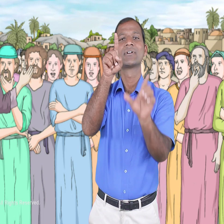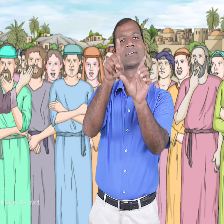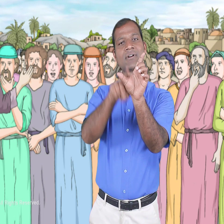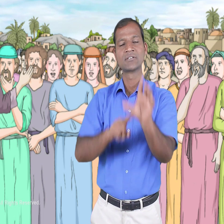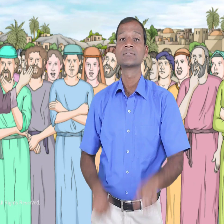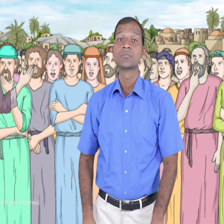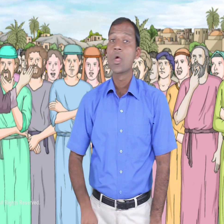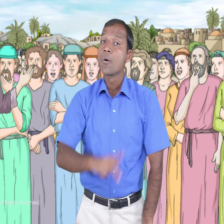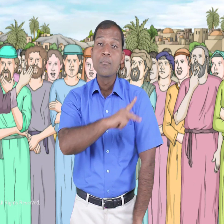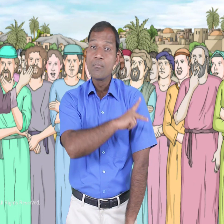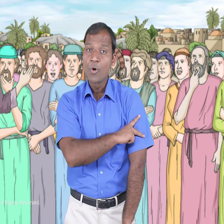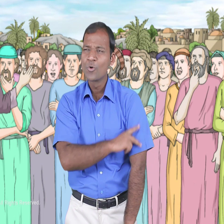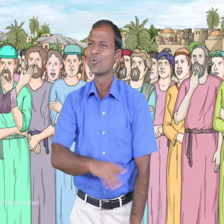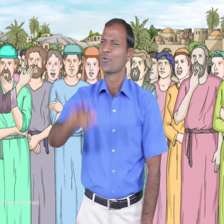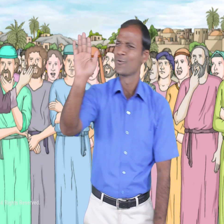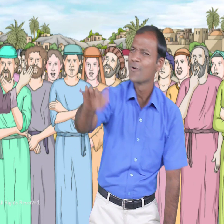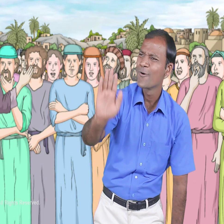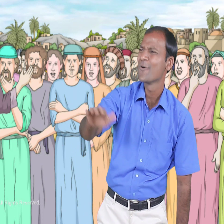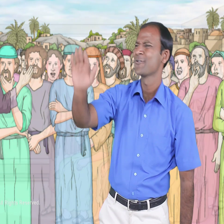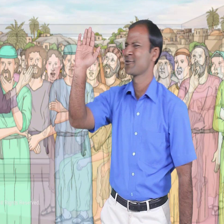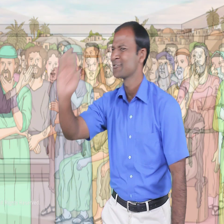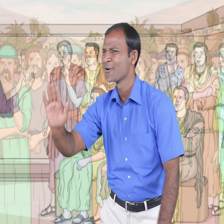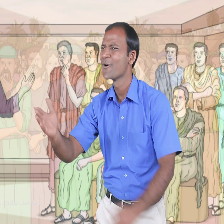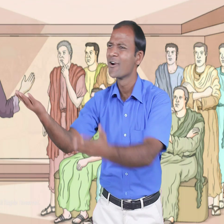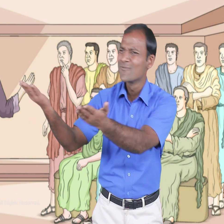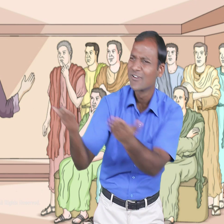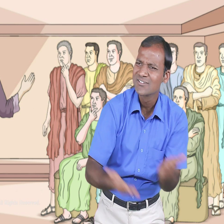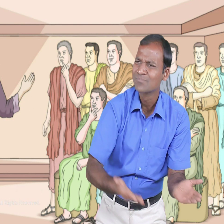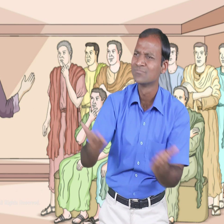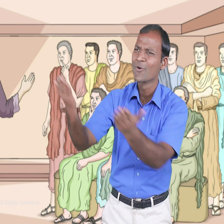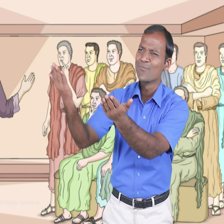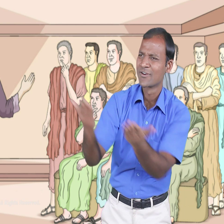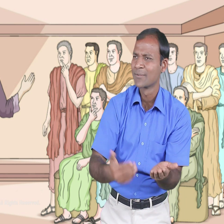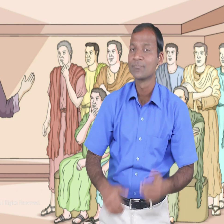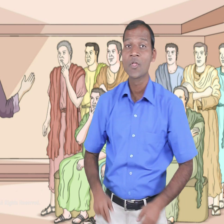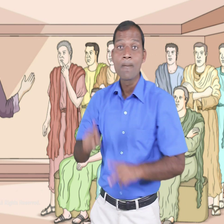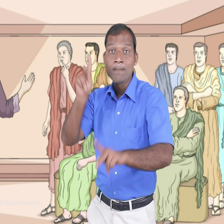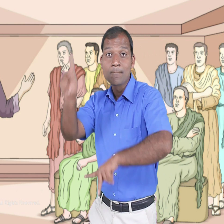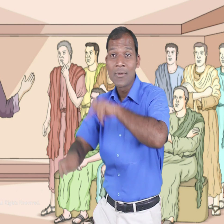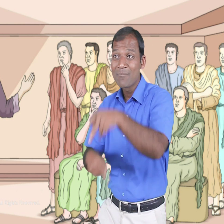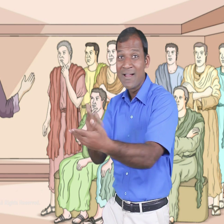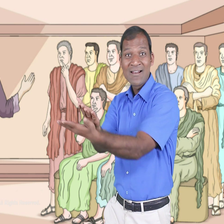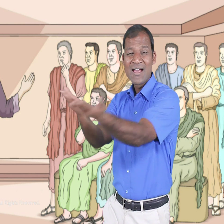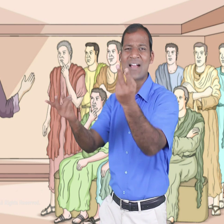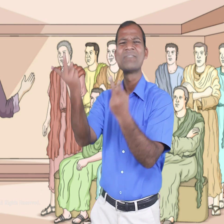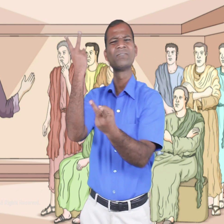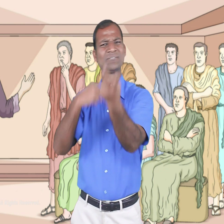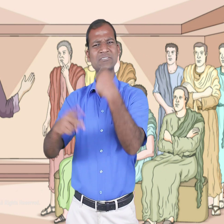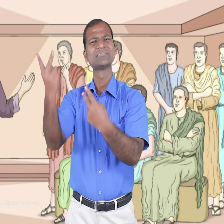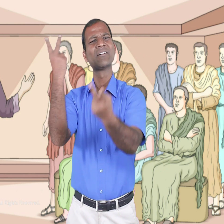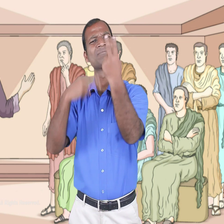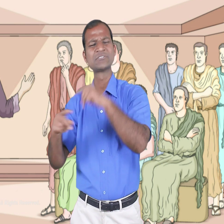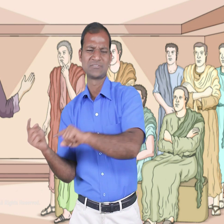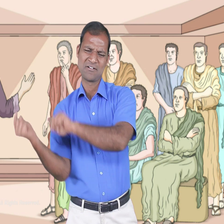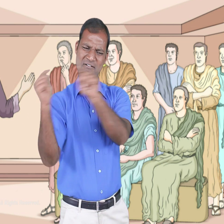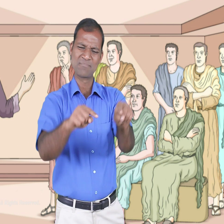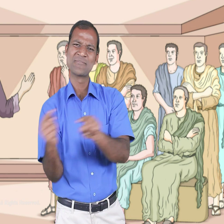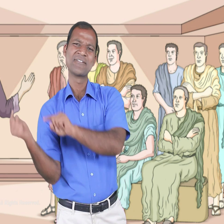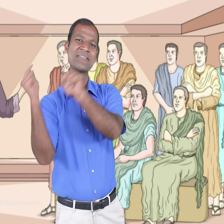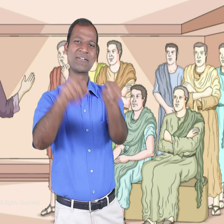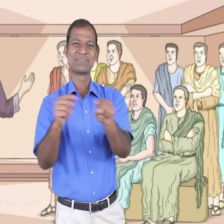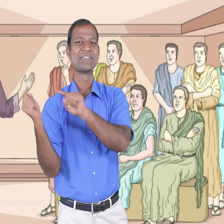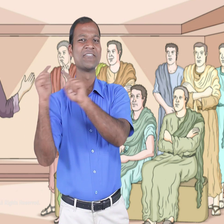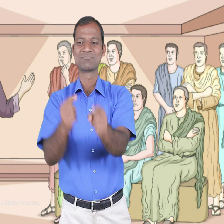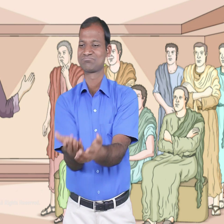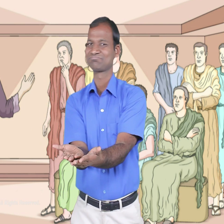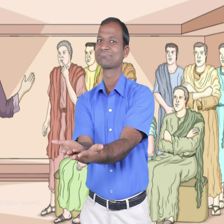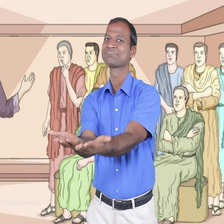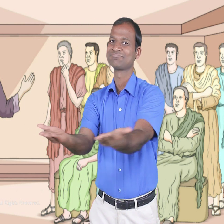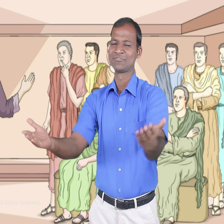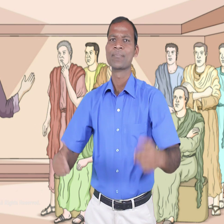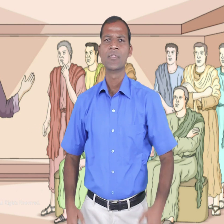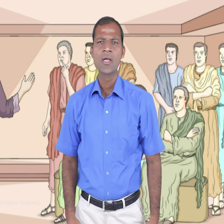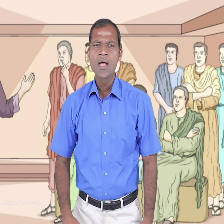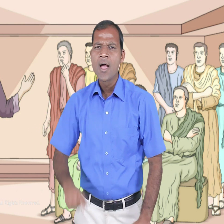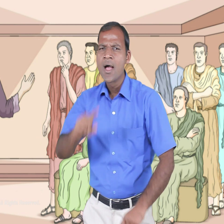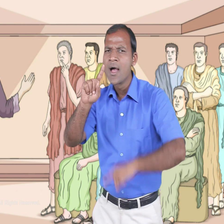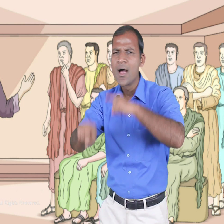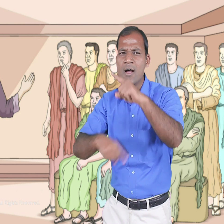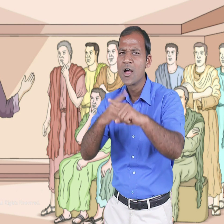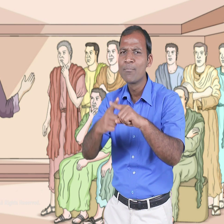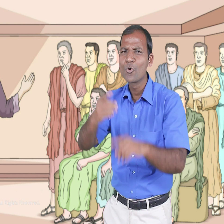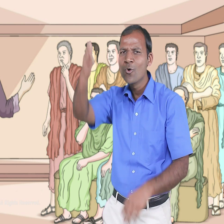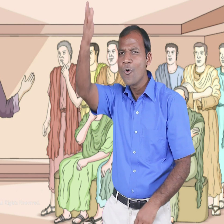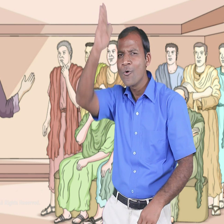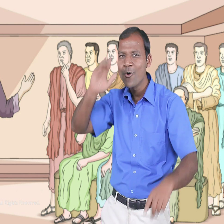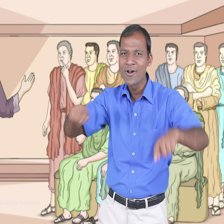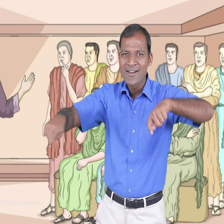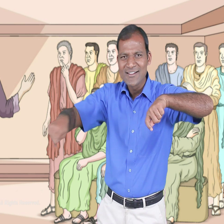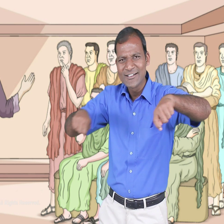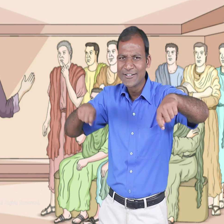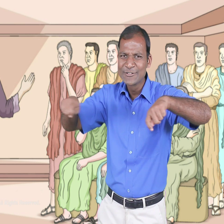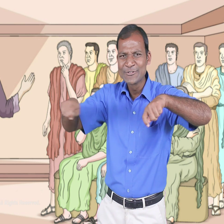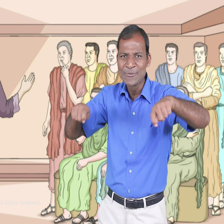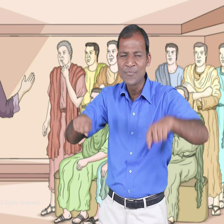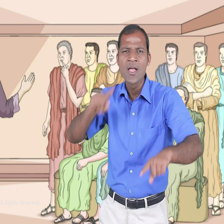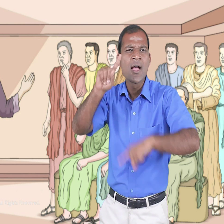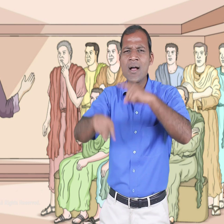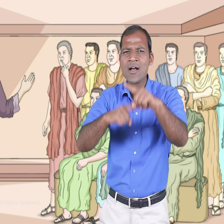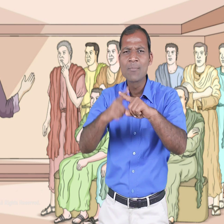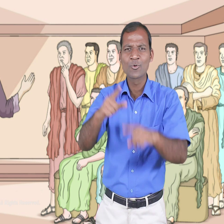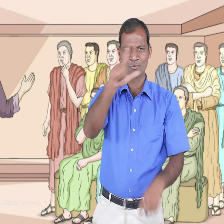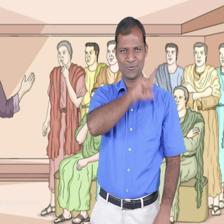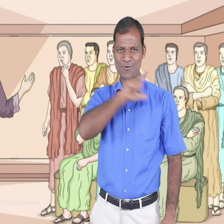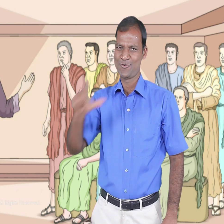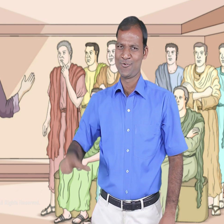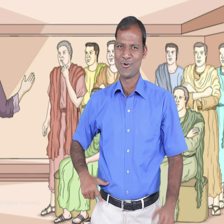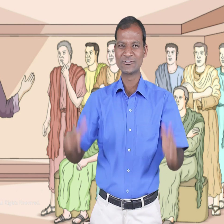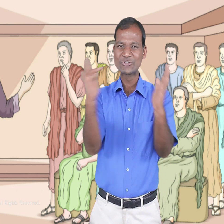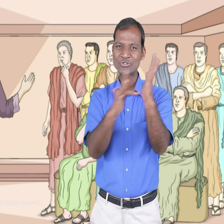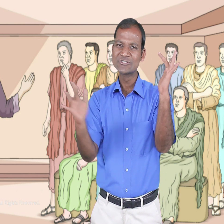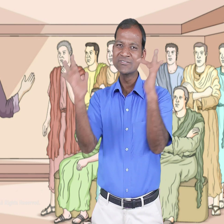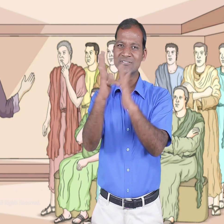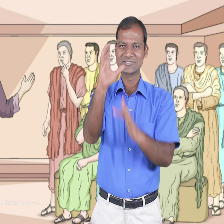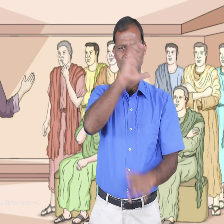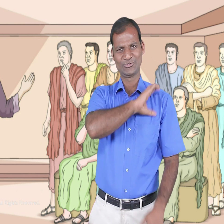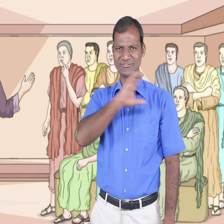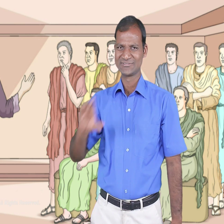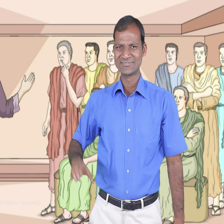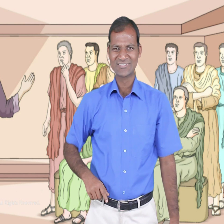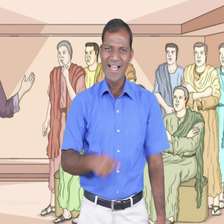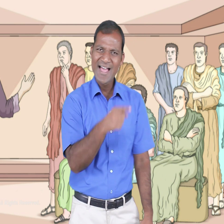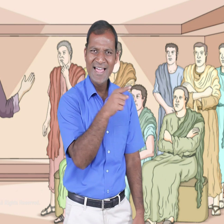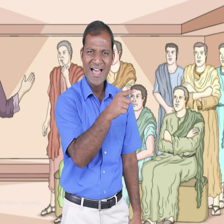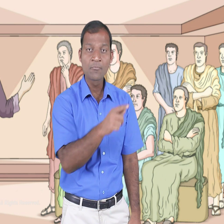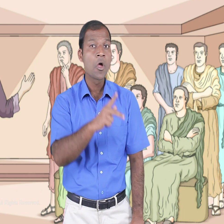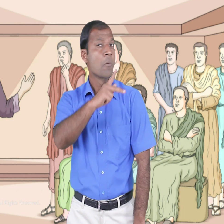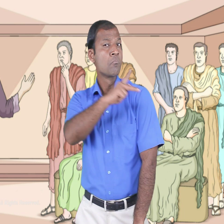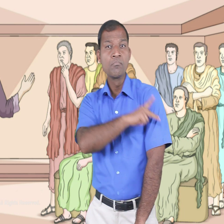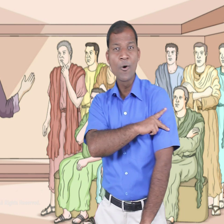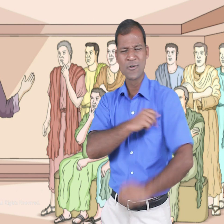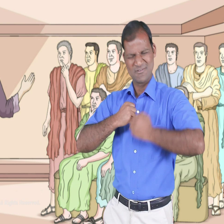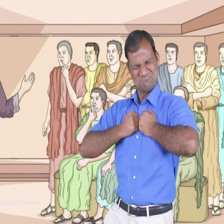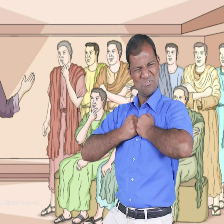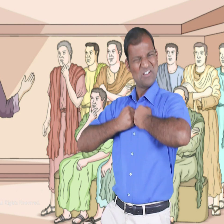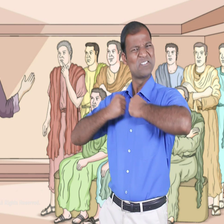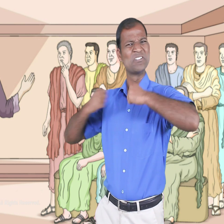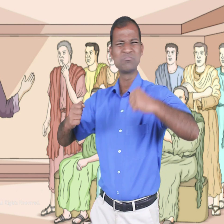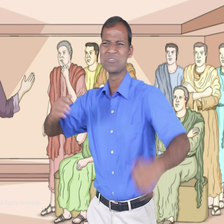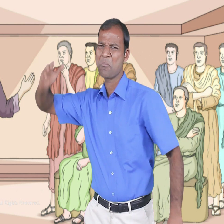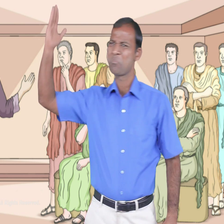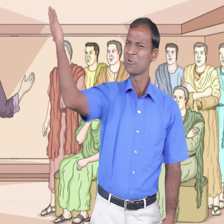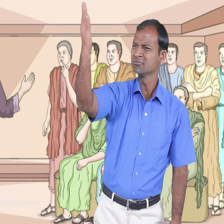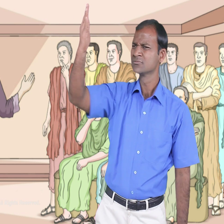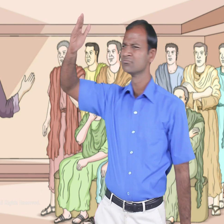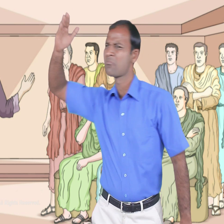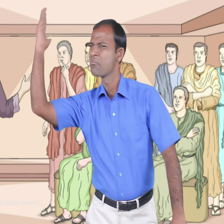Paul stayed there two full years in his own rented house, welcoming all who came to visit him.